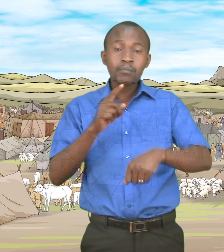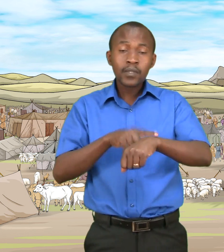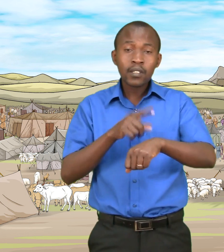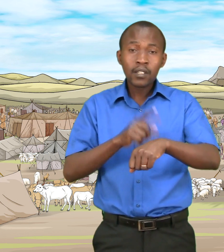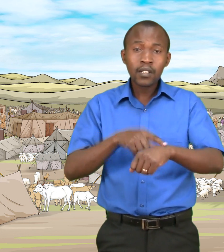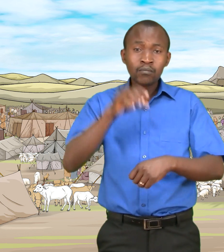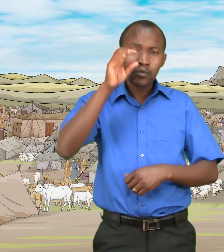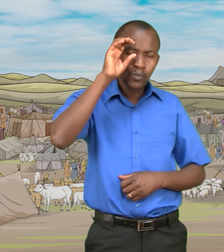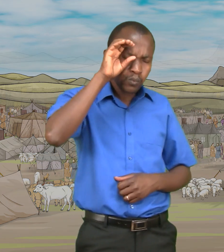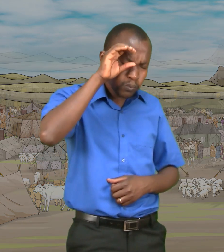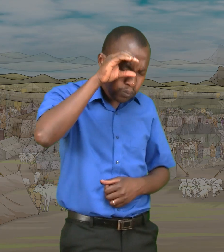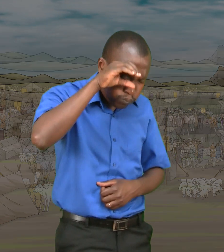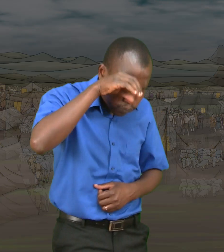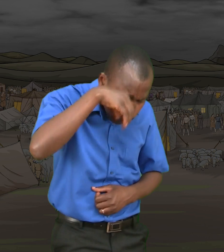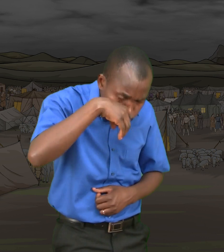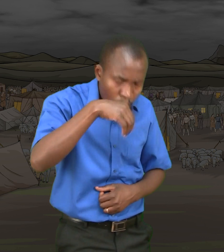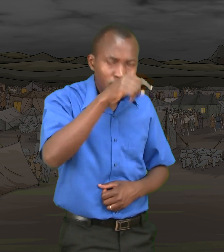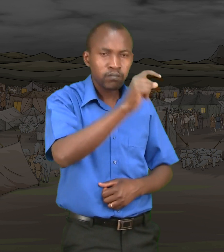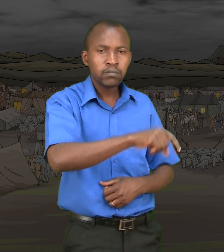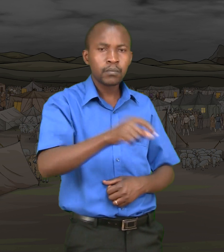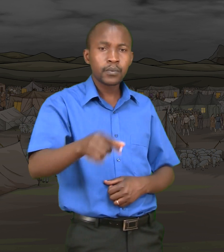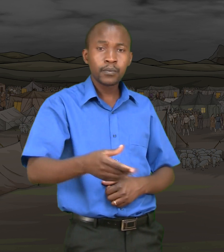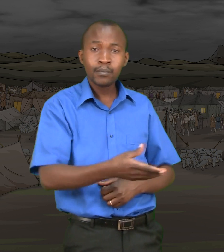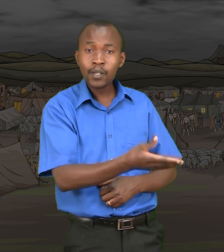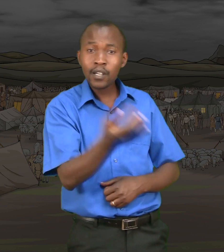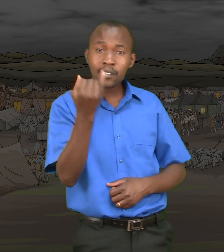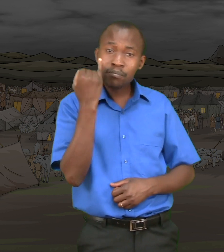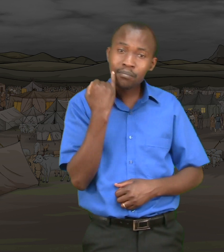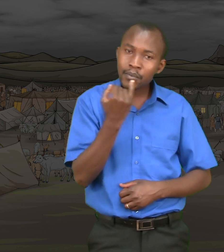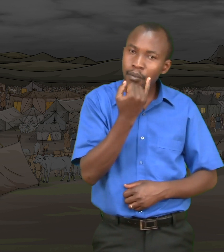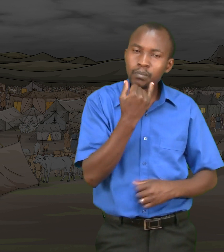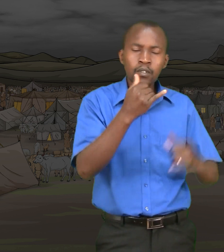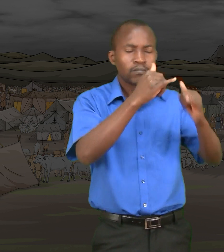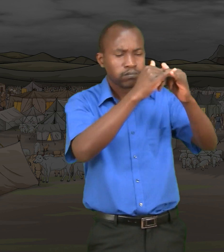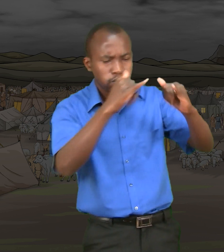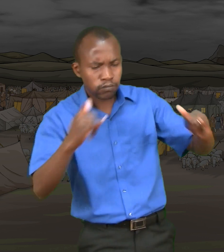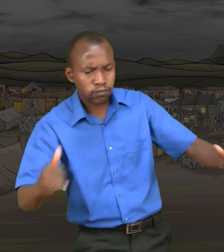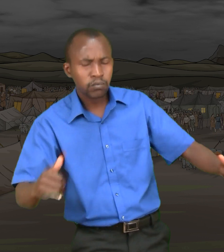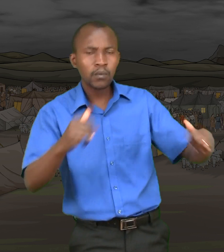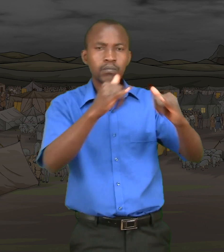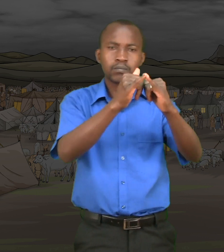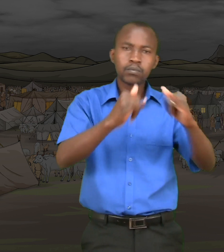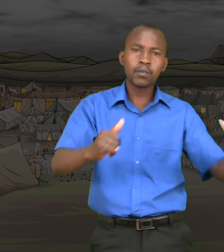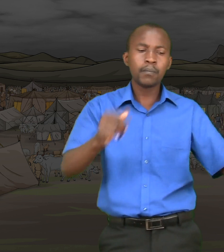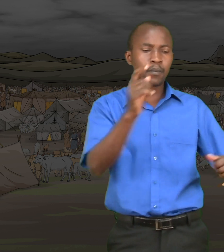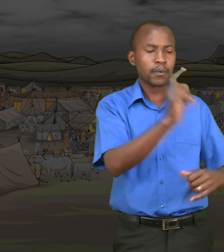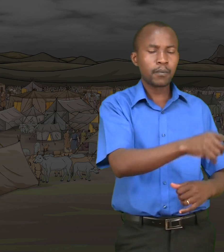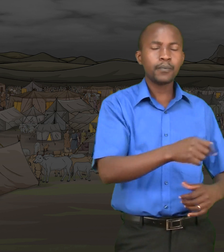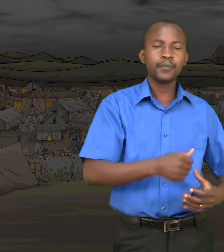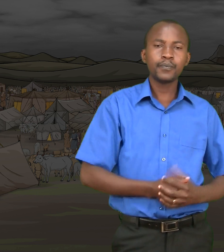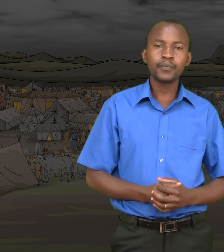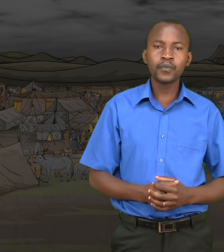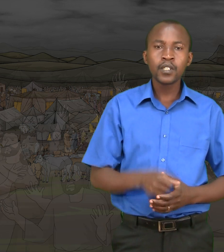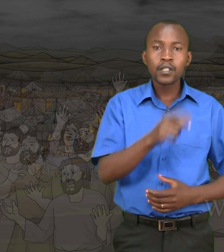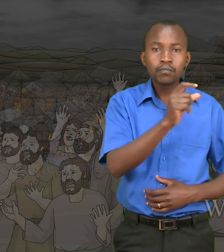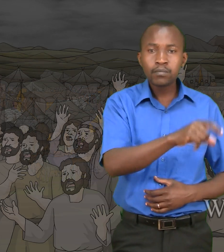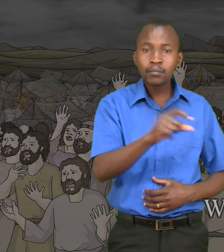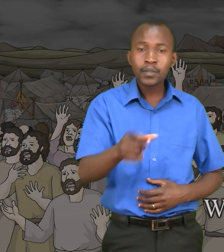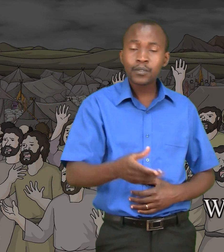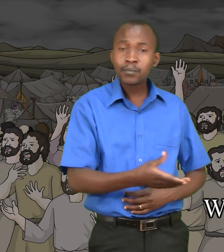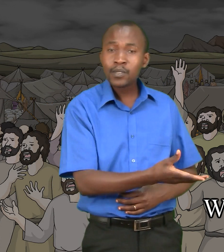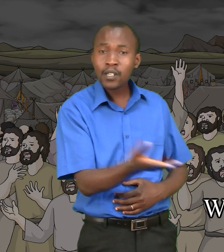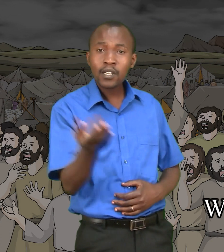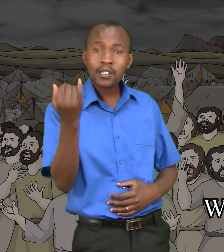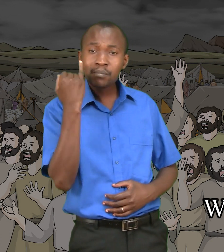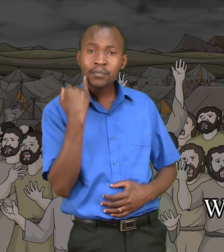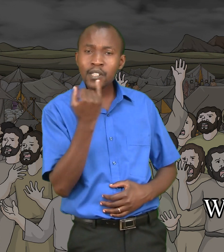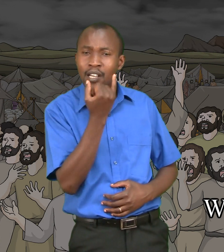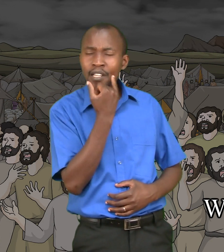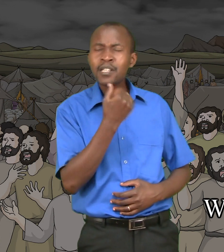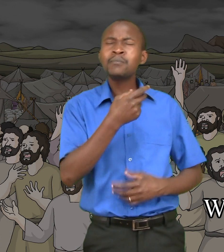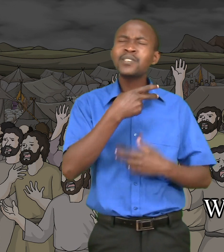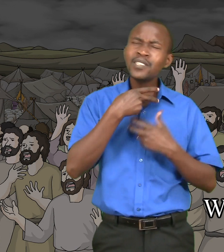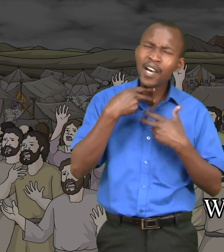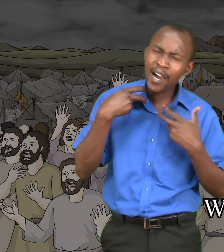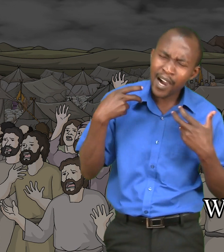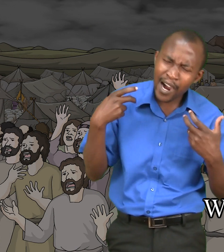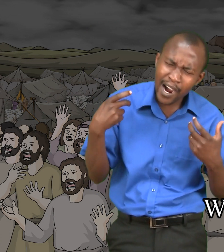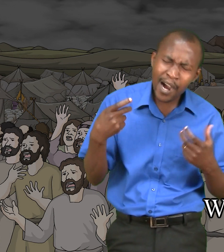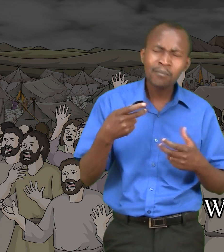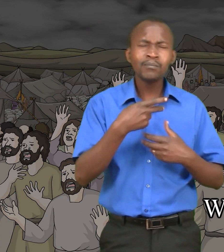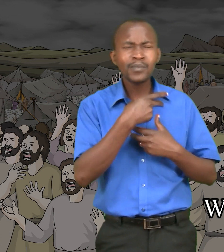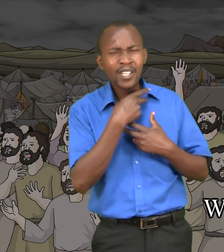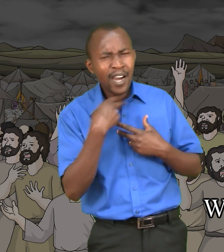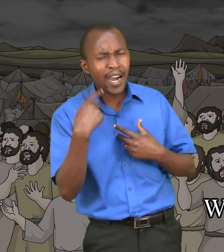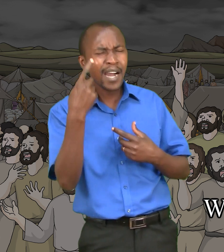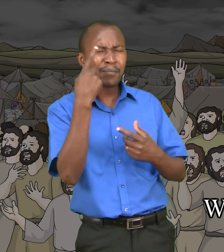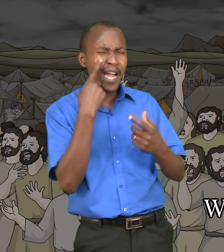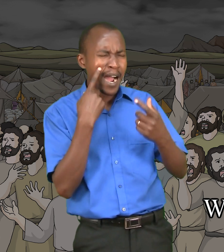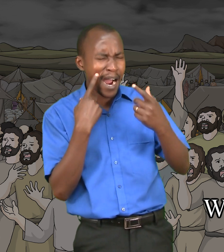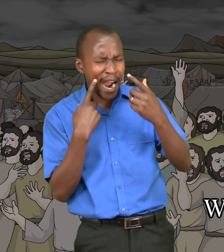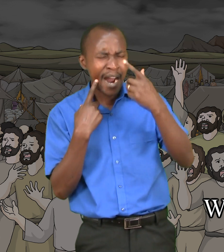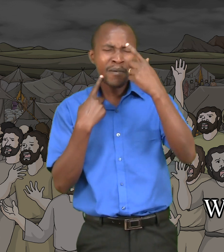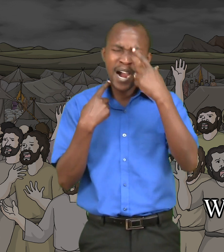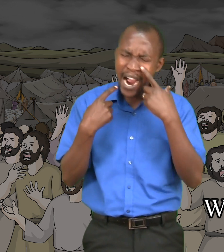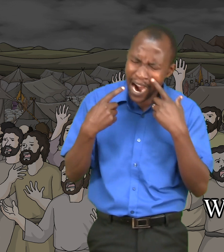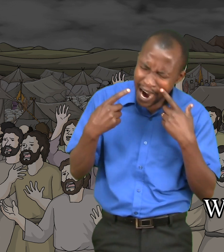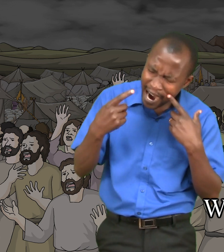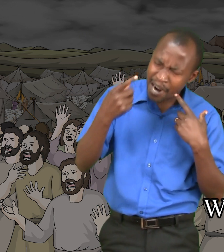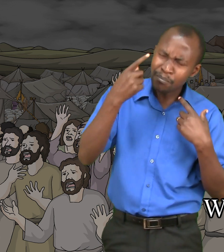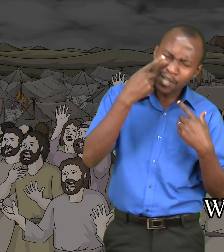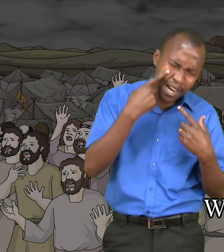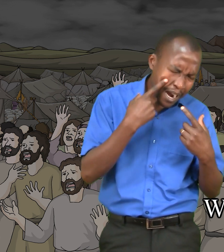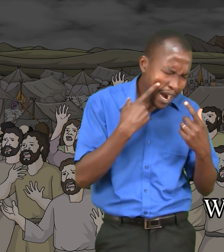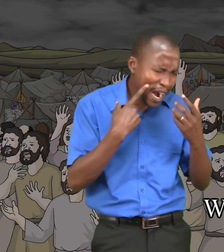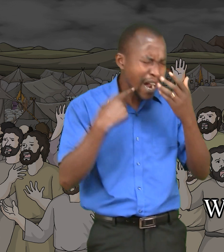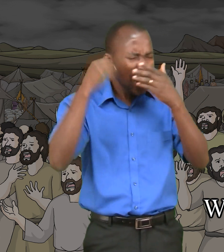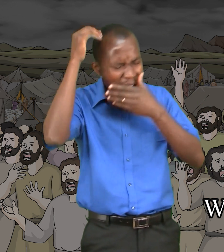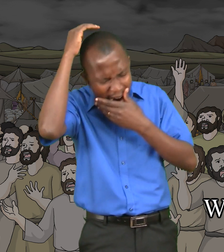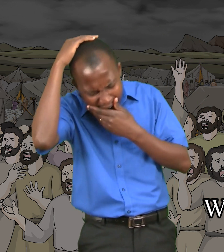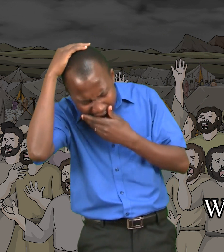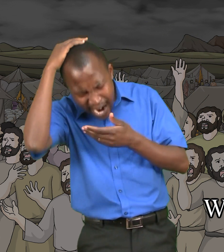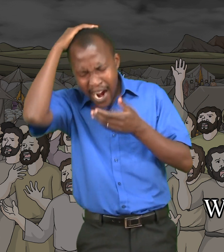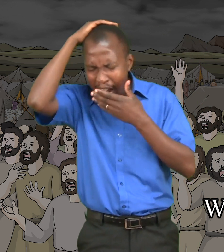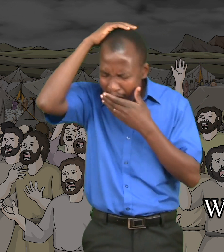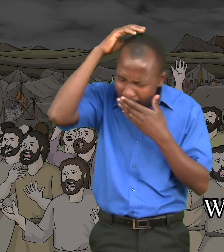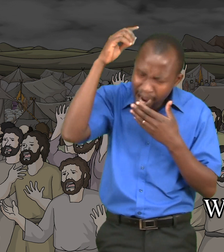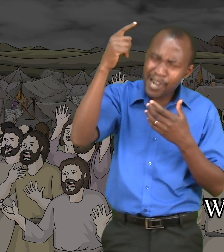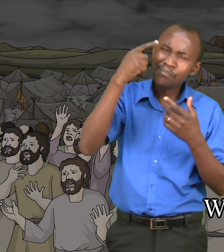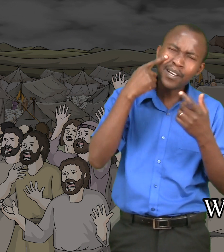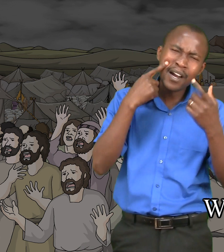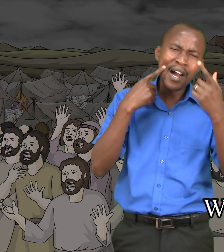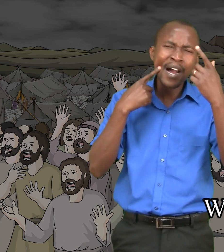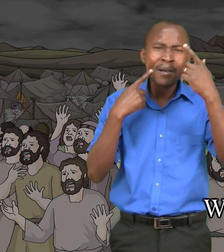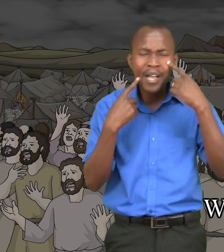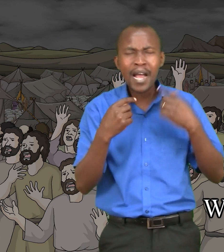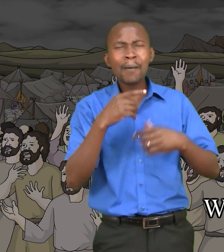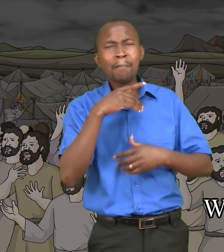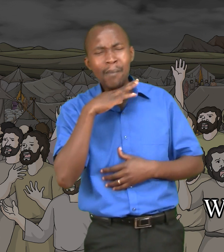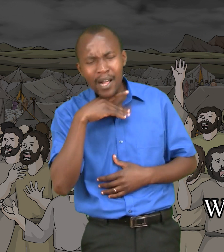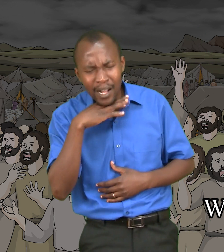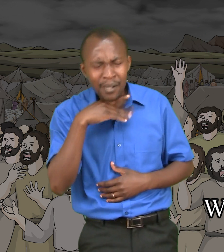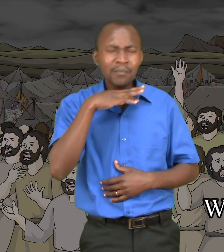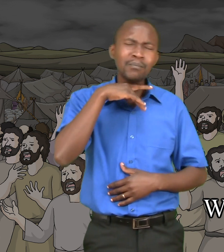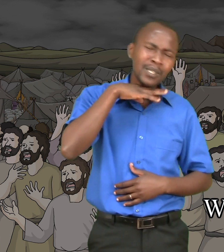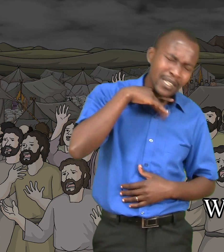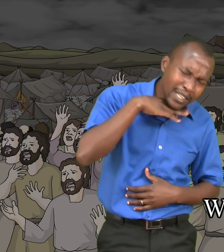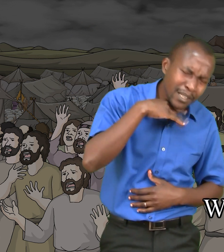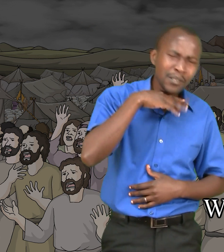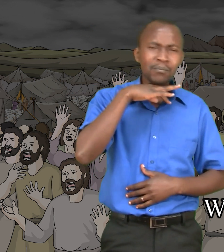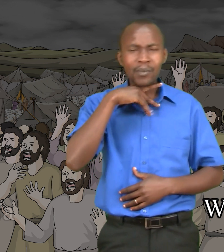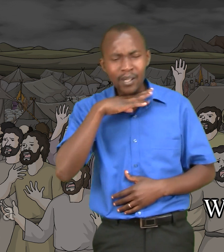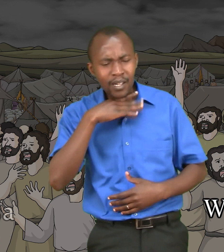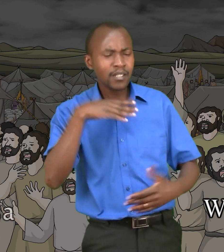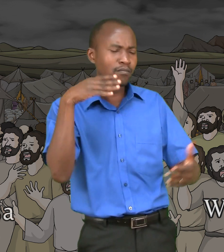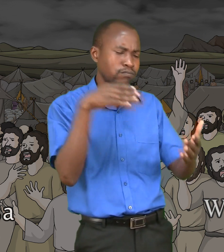Then the whole congregation lifted up their voices and cried out, and that night the people wept.